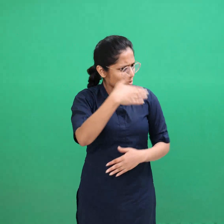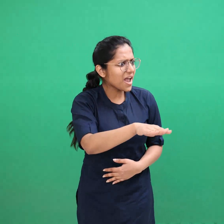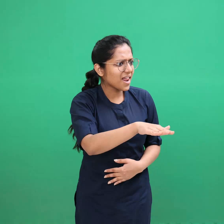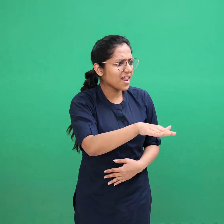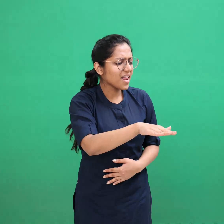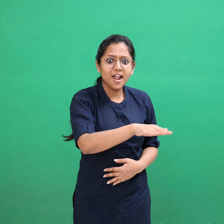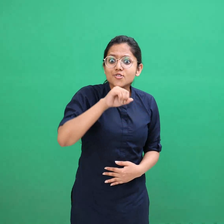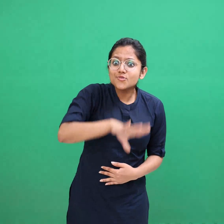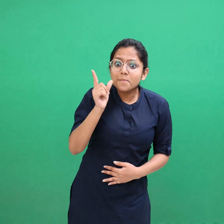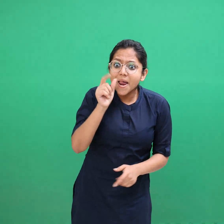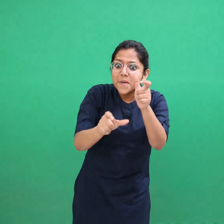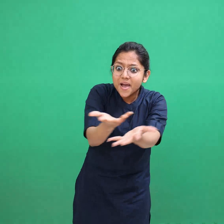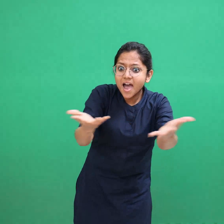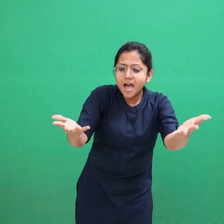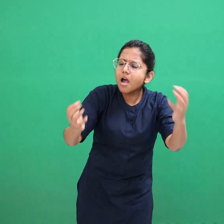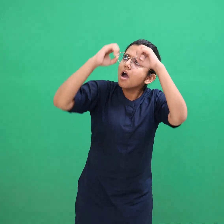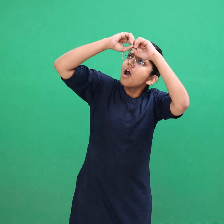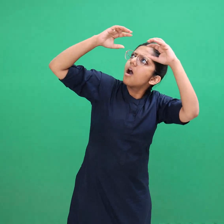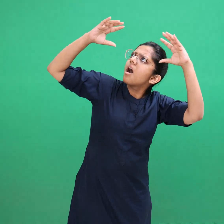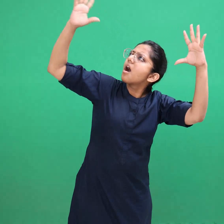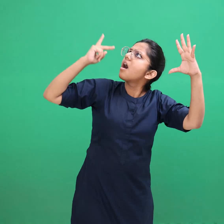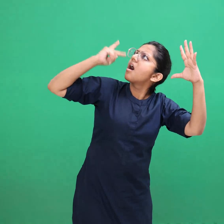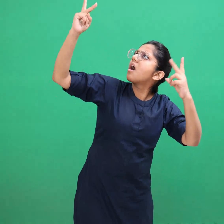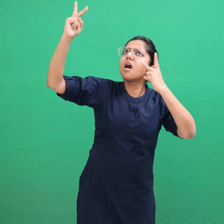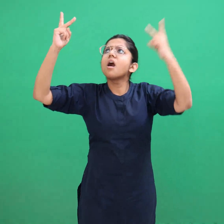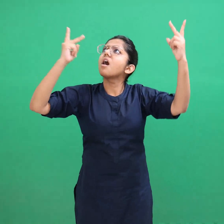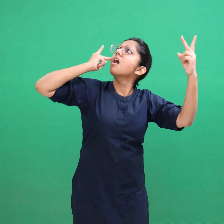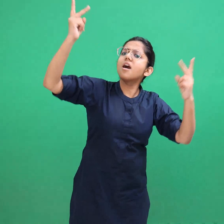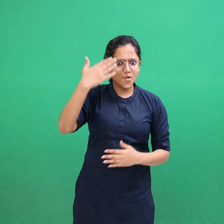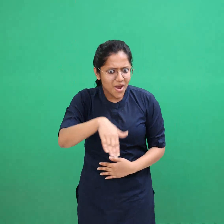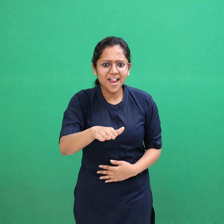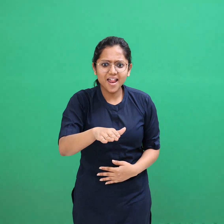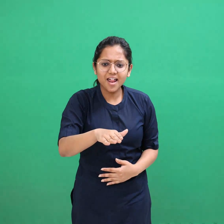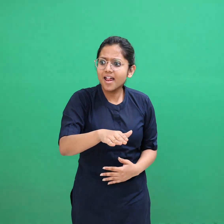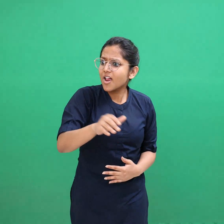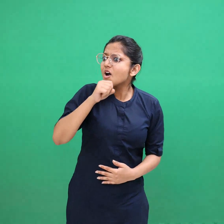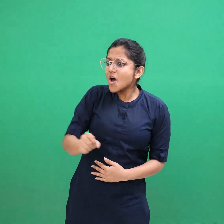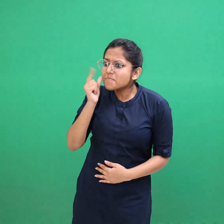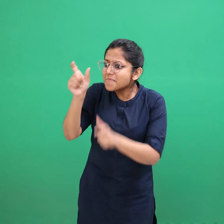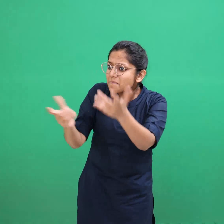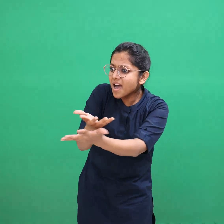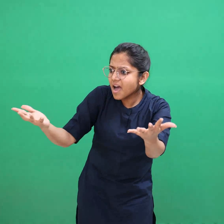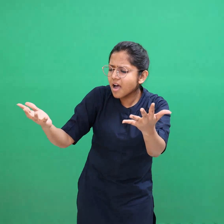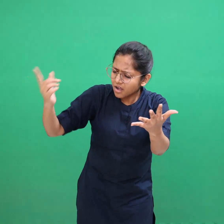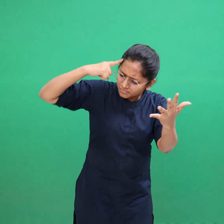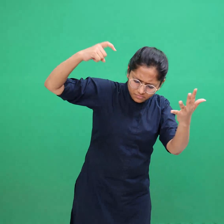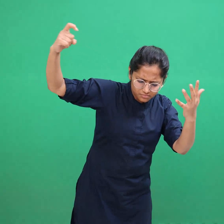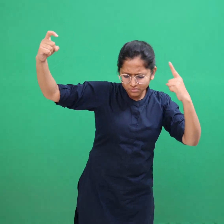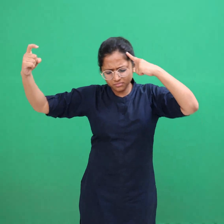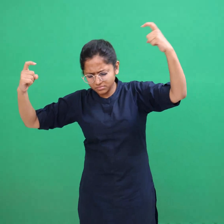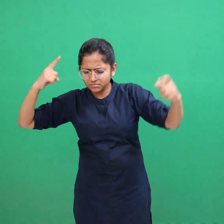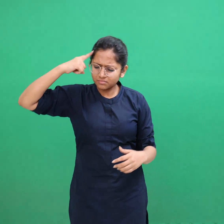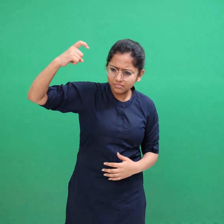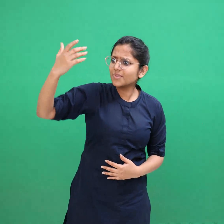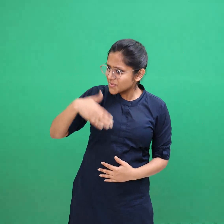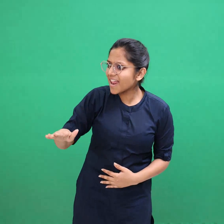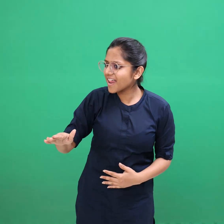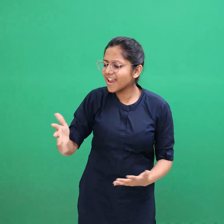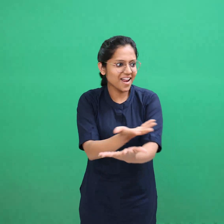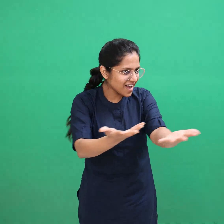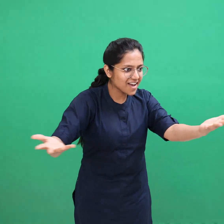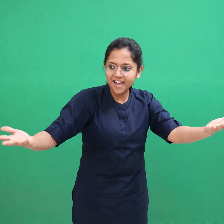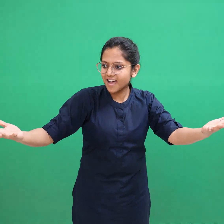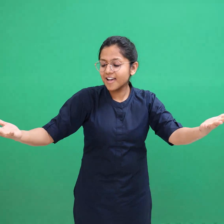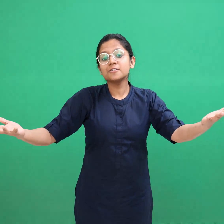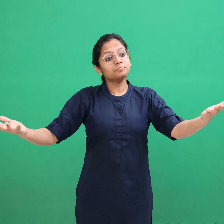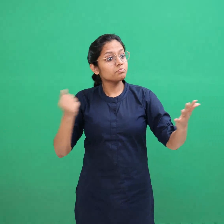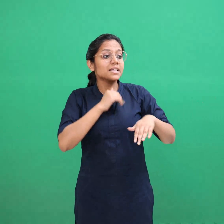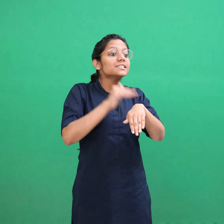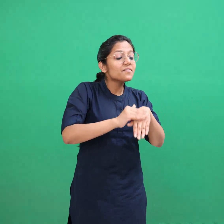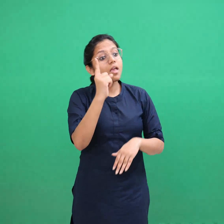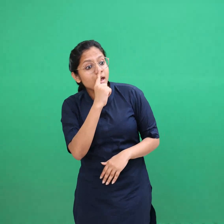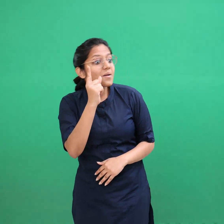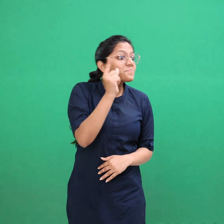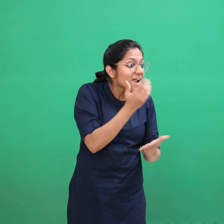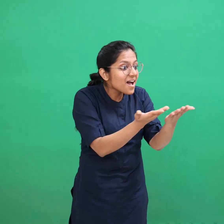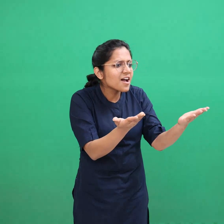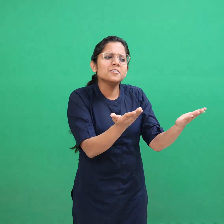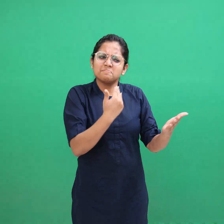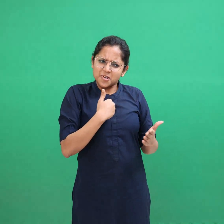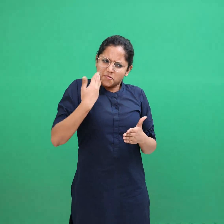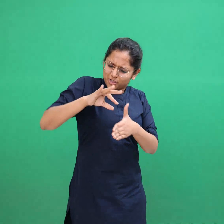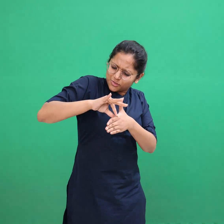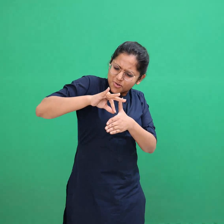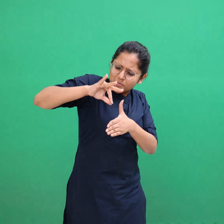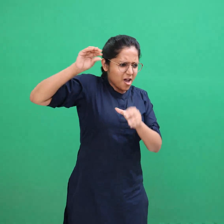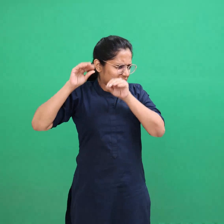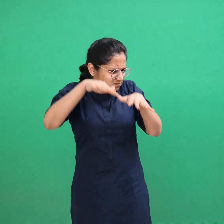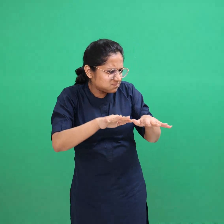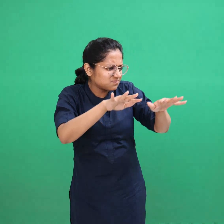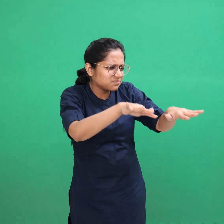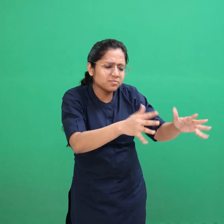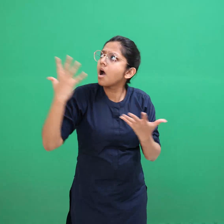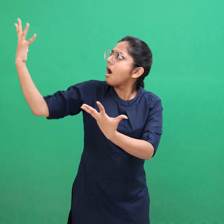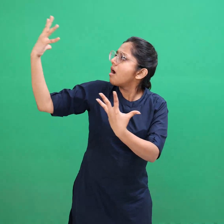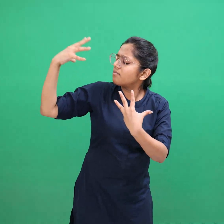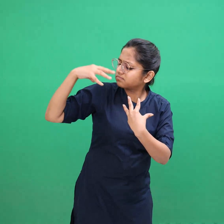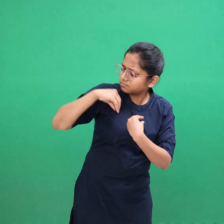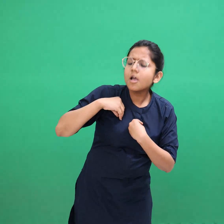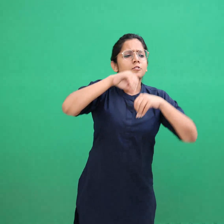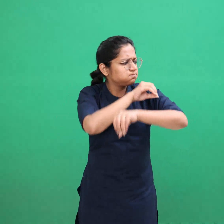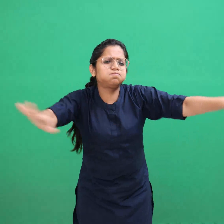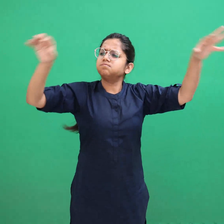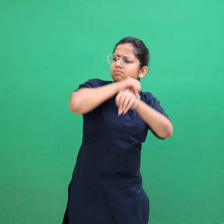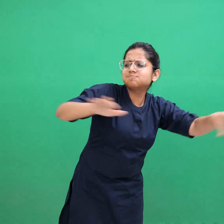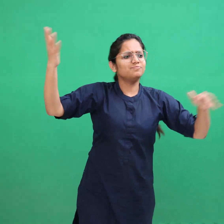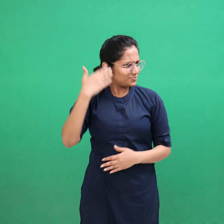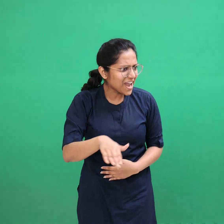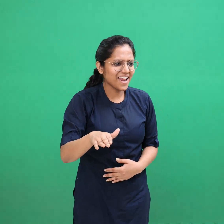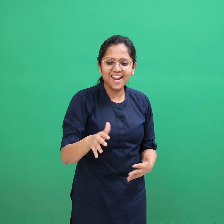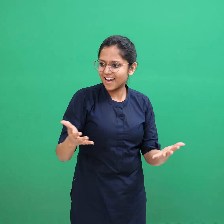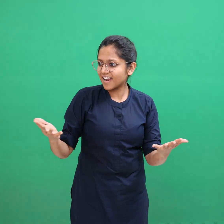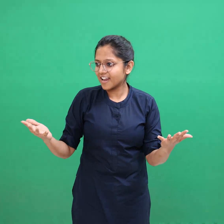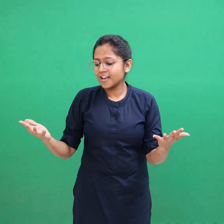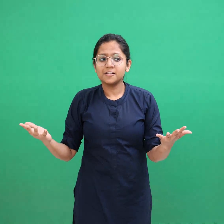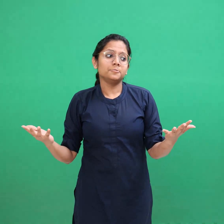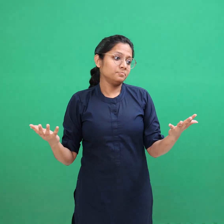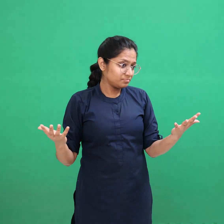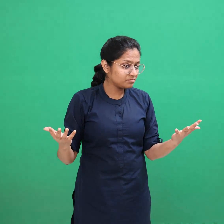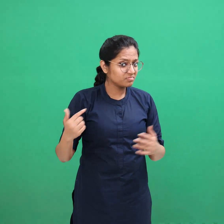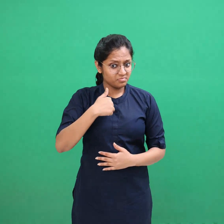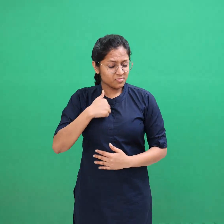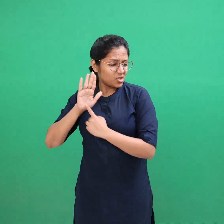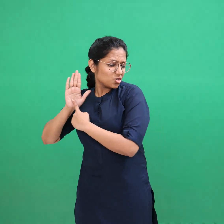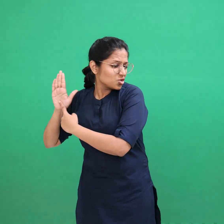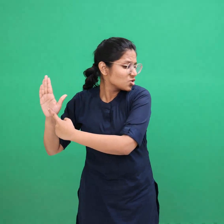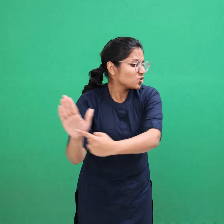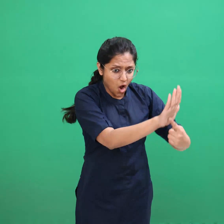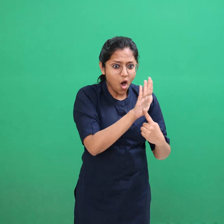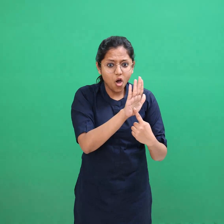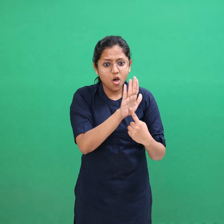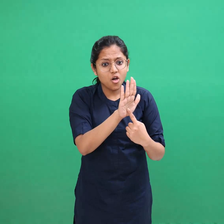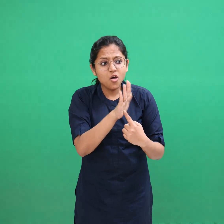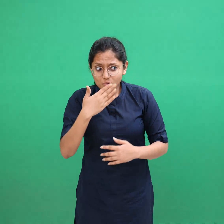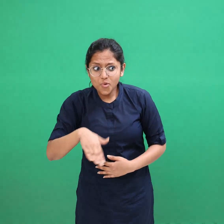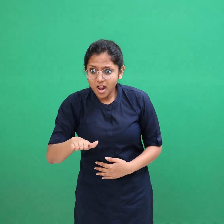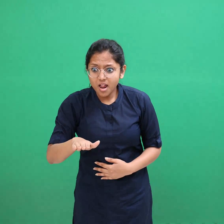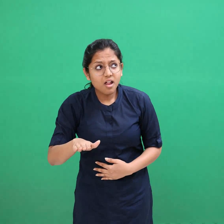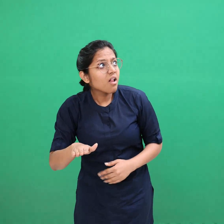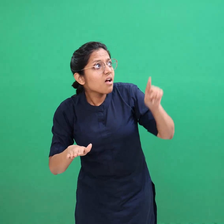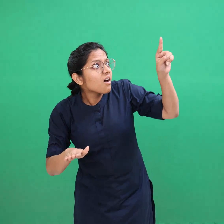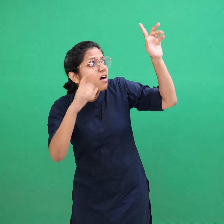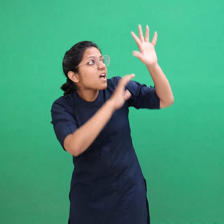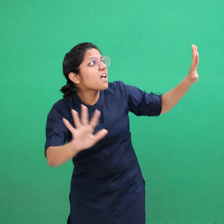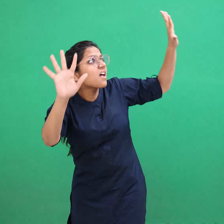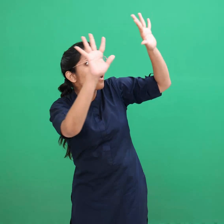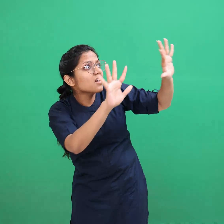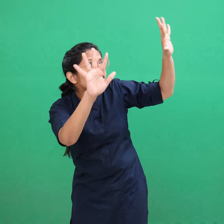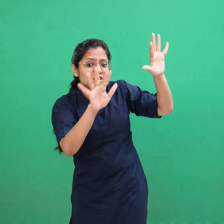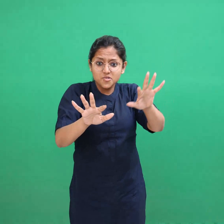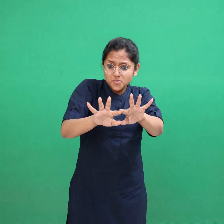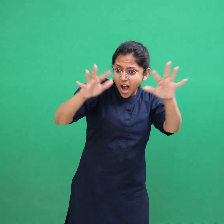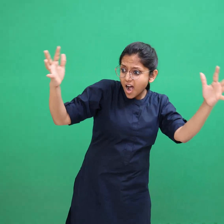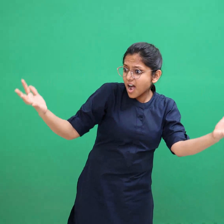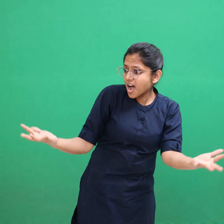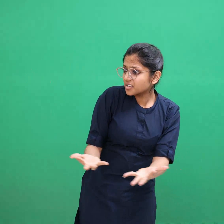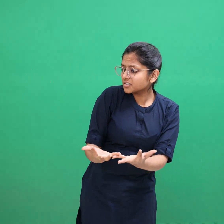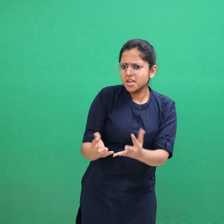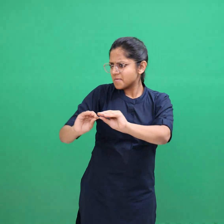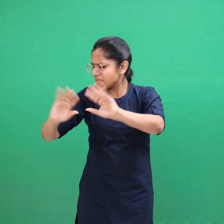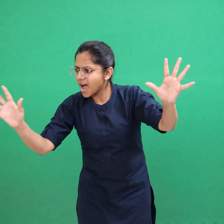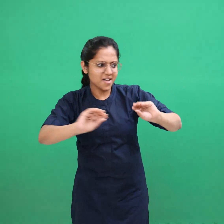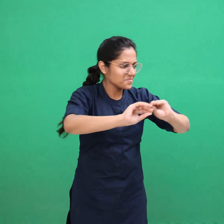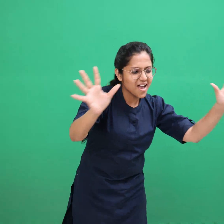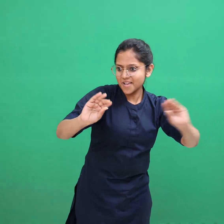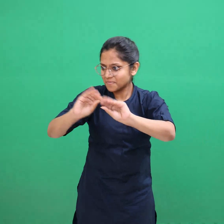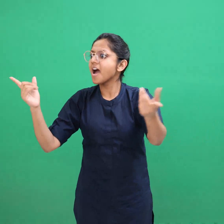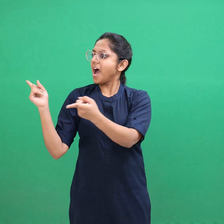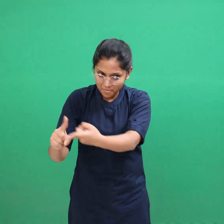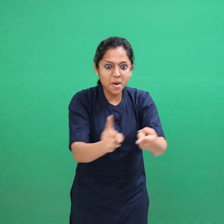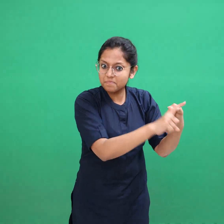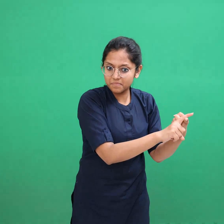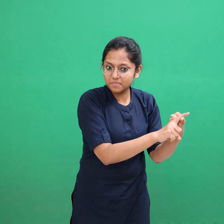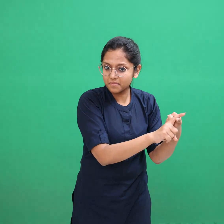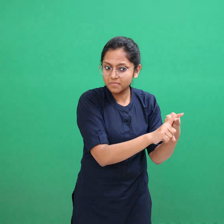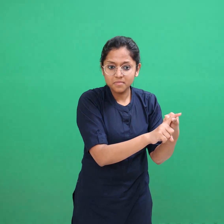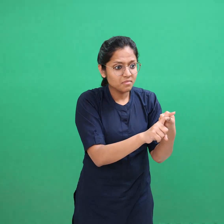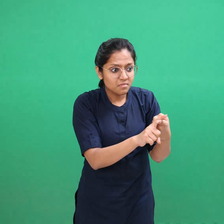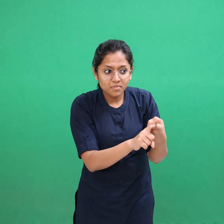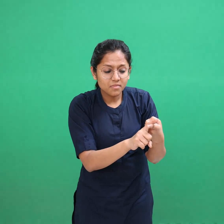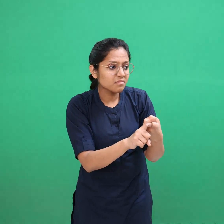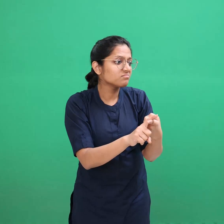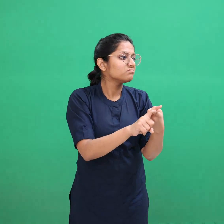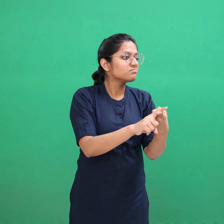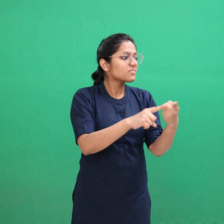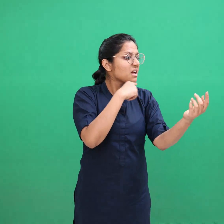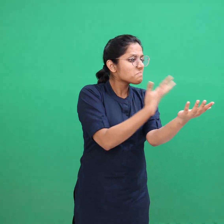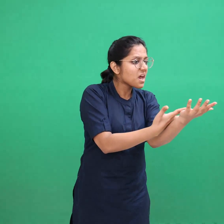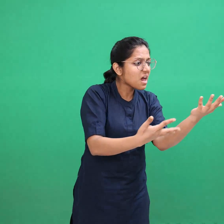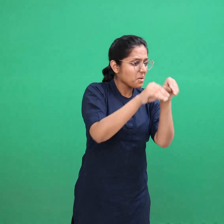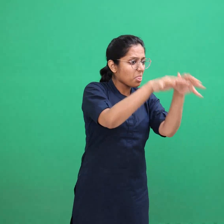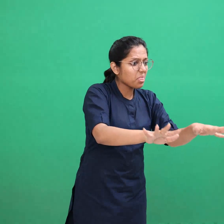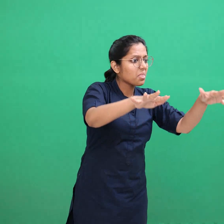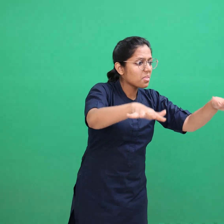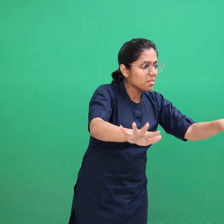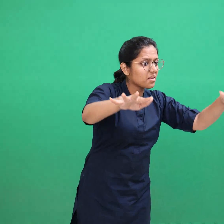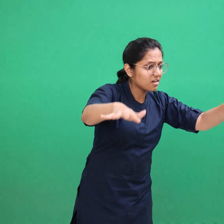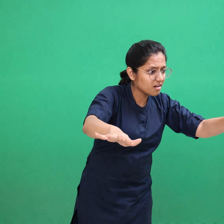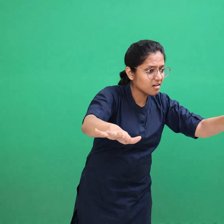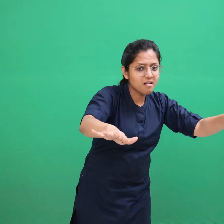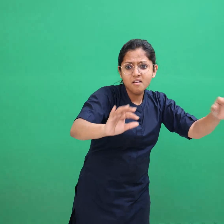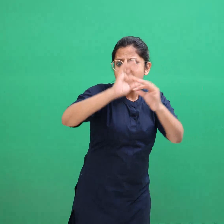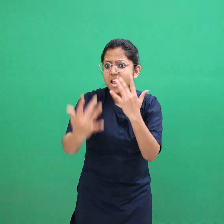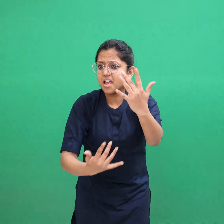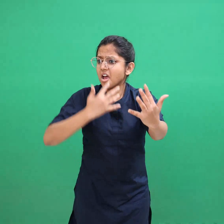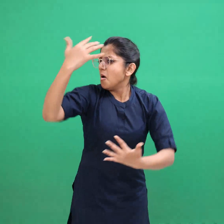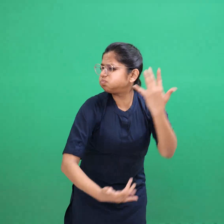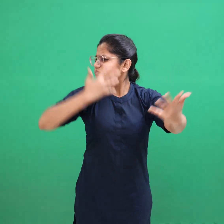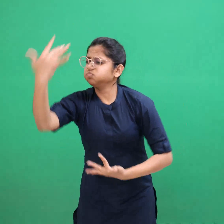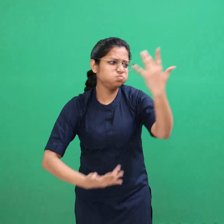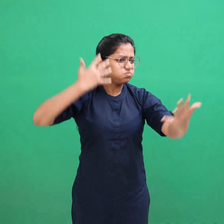Your sons and daughters will prophesy, your young men will see visions, your old men will dream dreams. Even on My menservants and maidservants I will pour out My Spirit in those days, and they will prophesy.